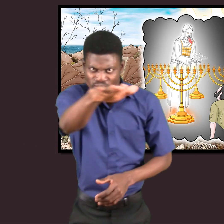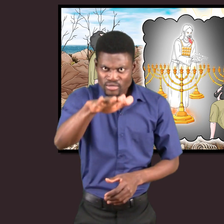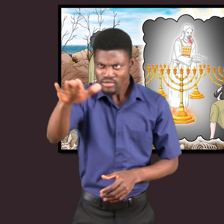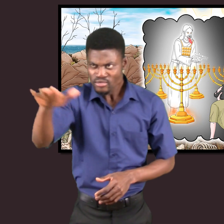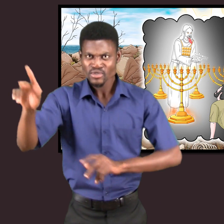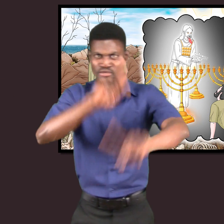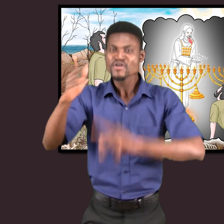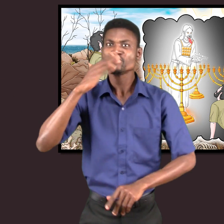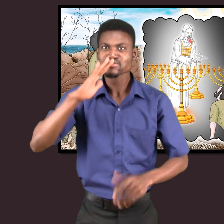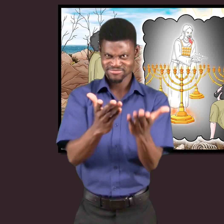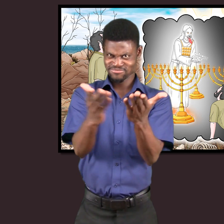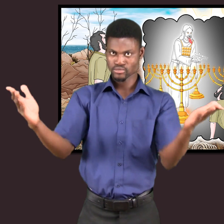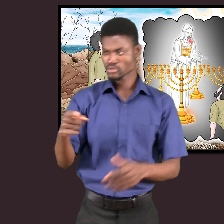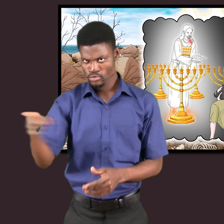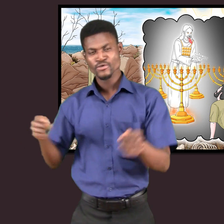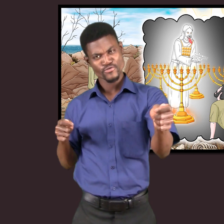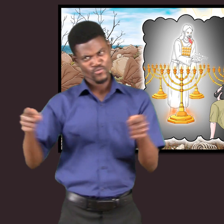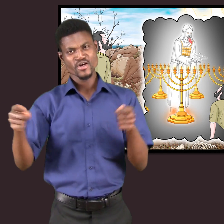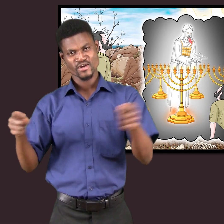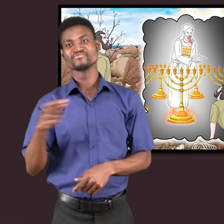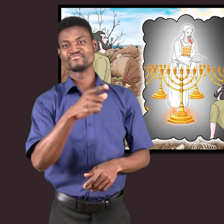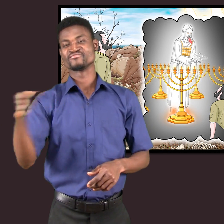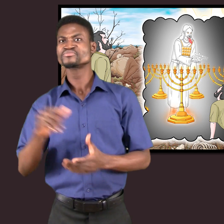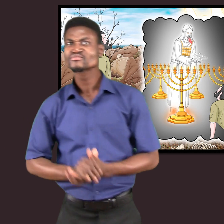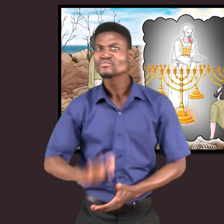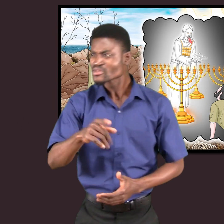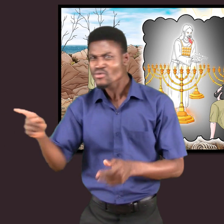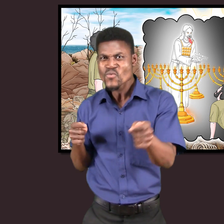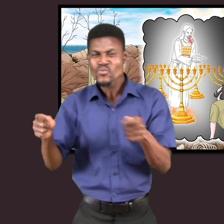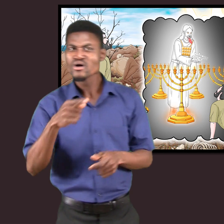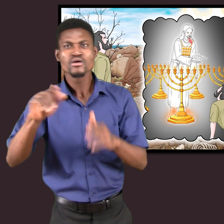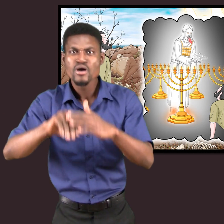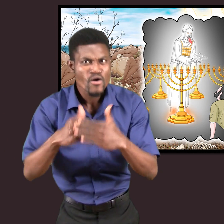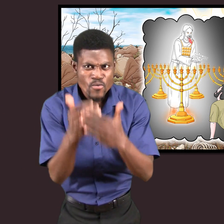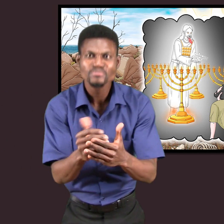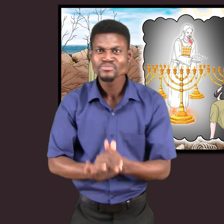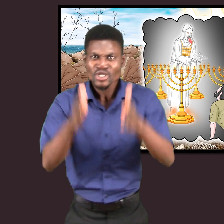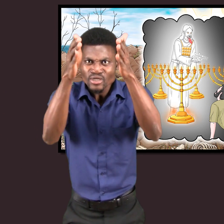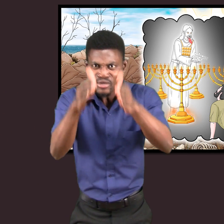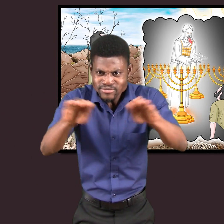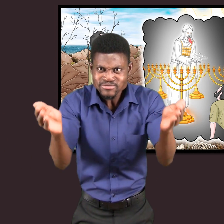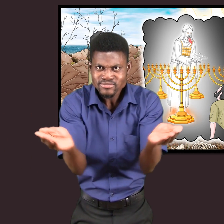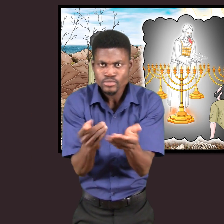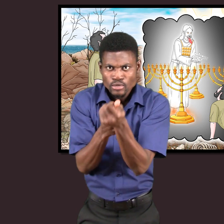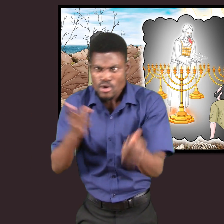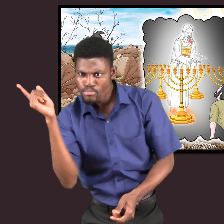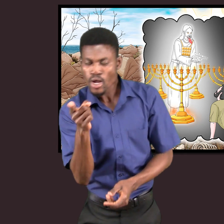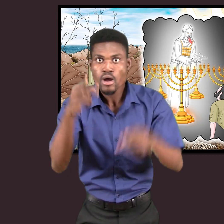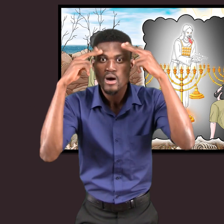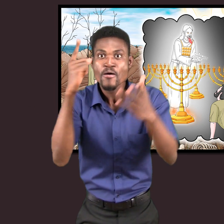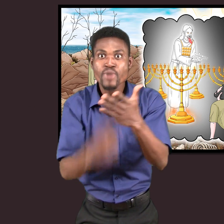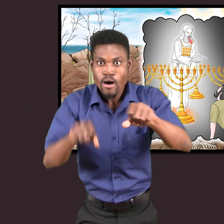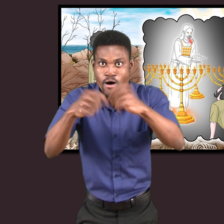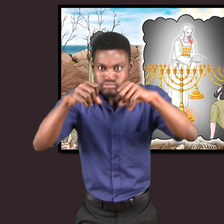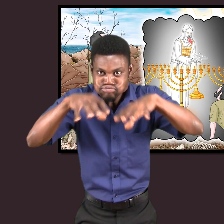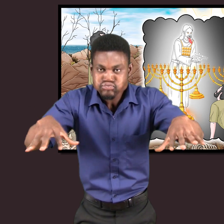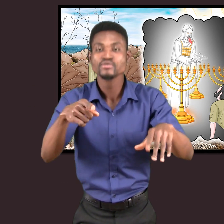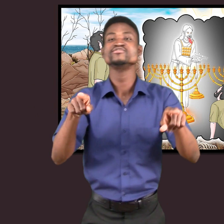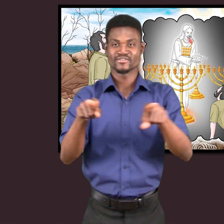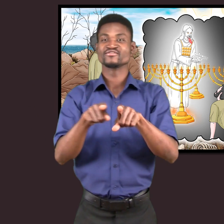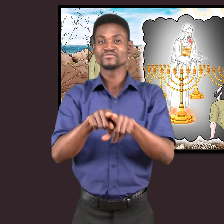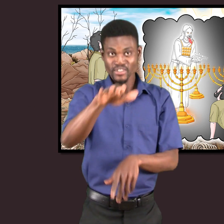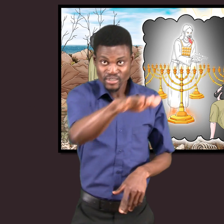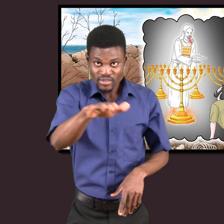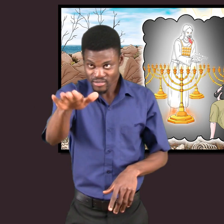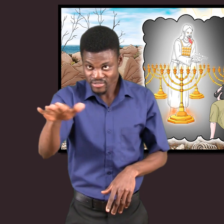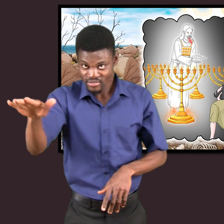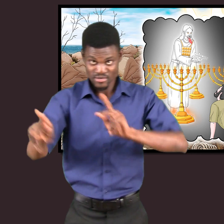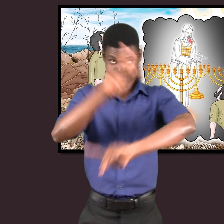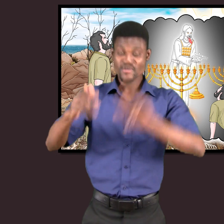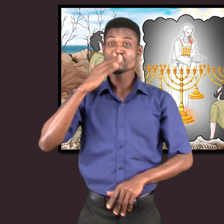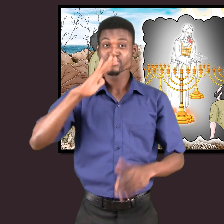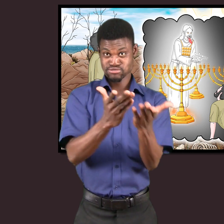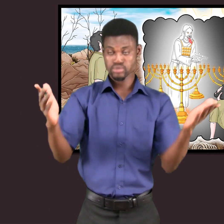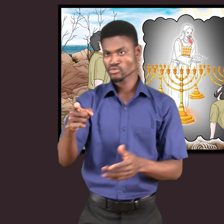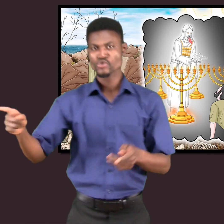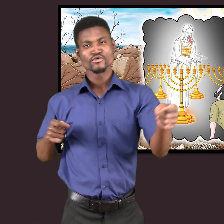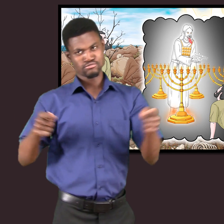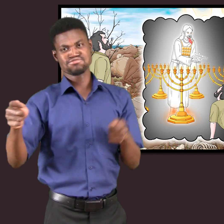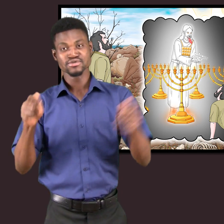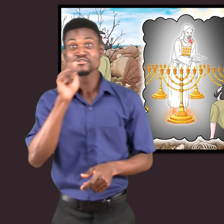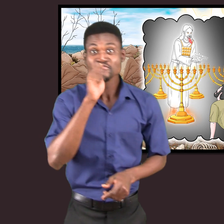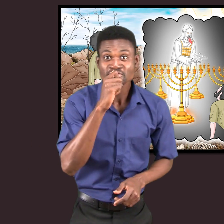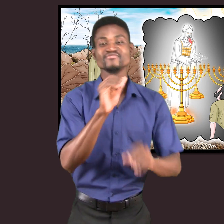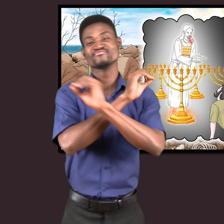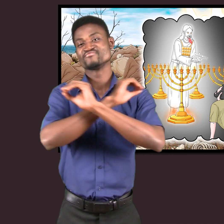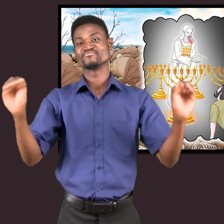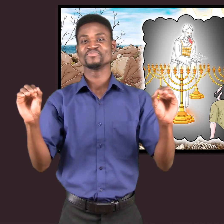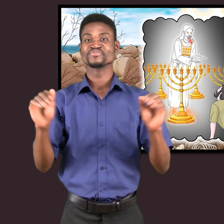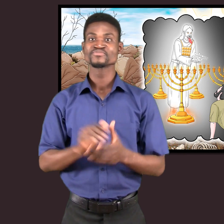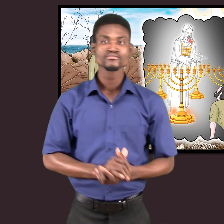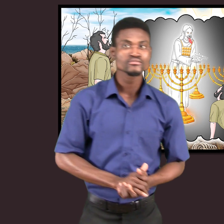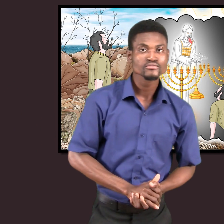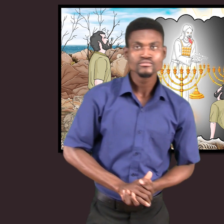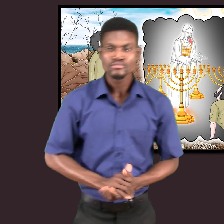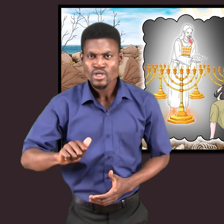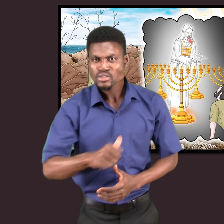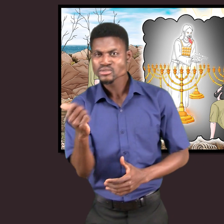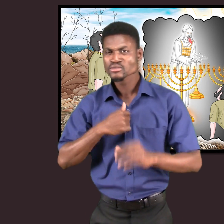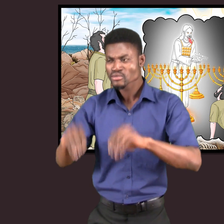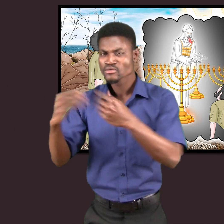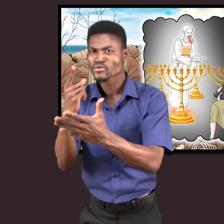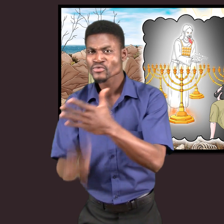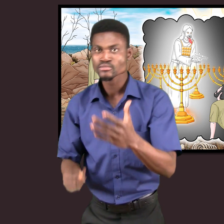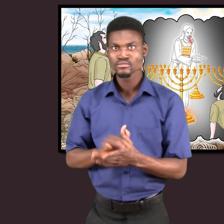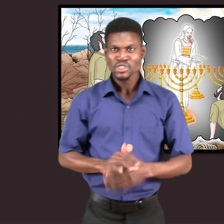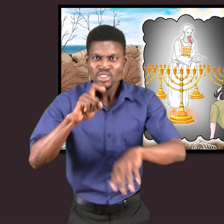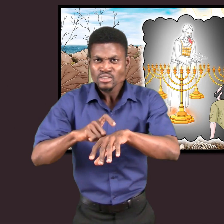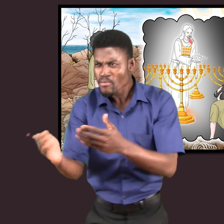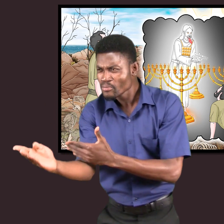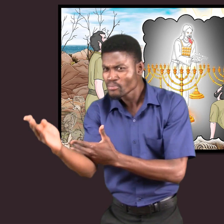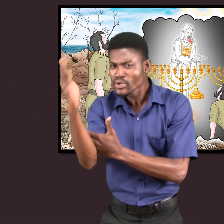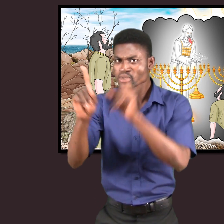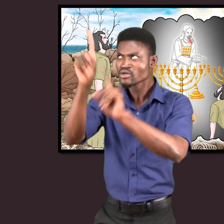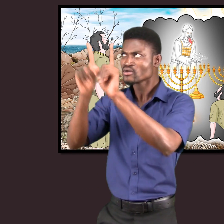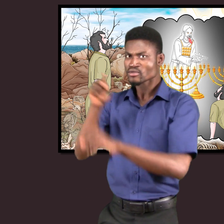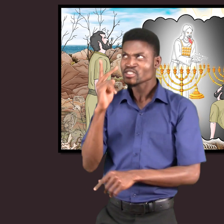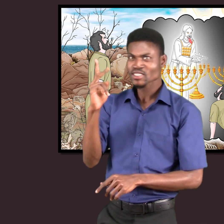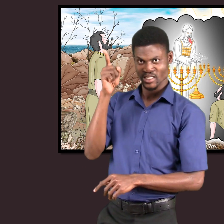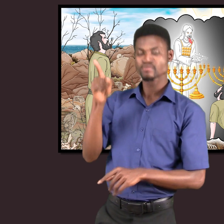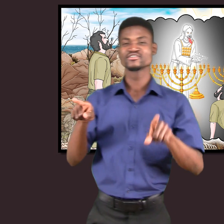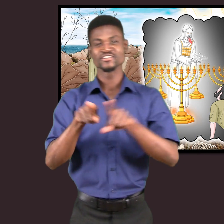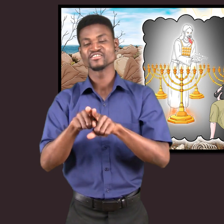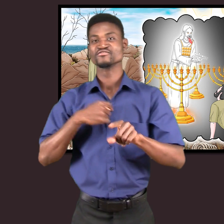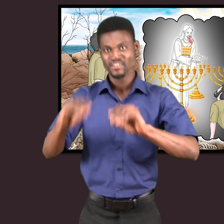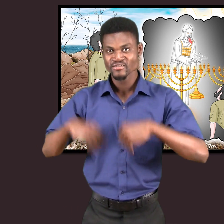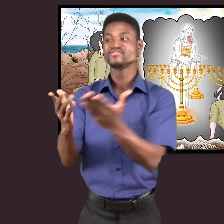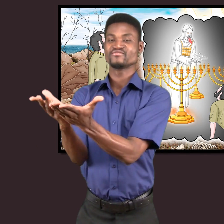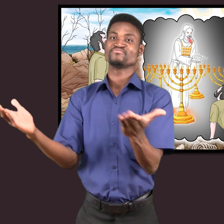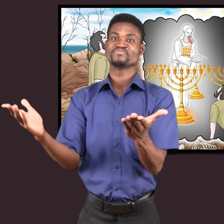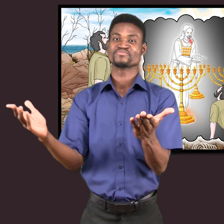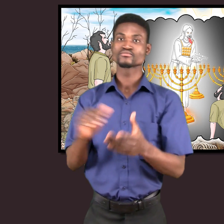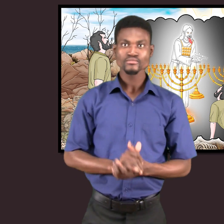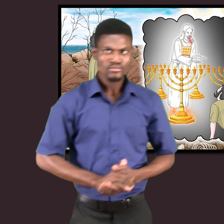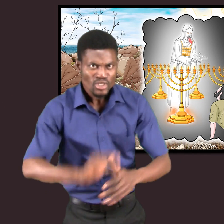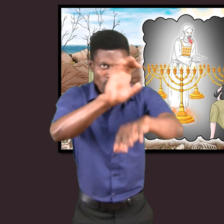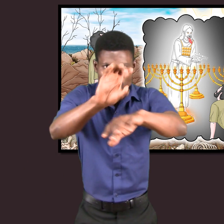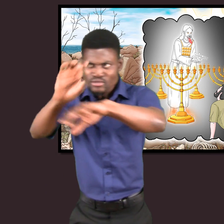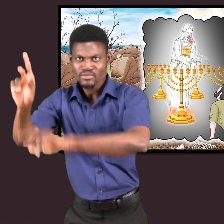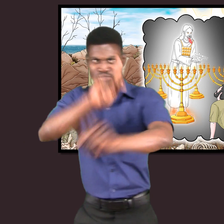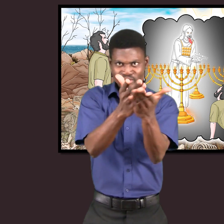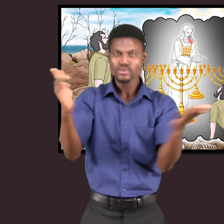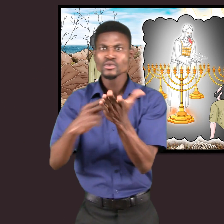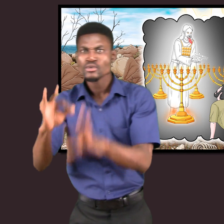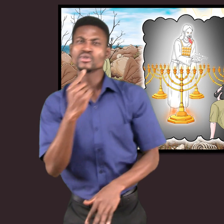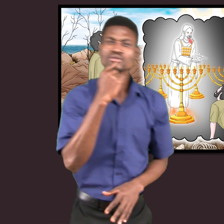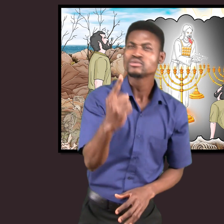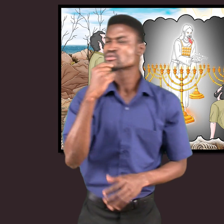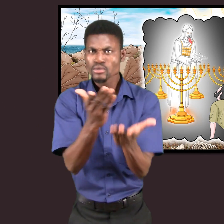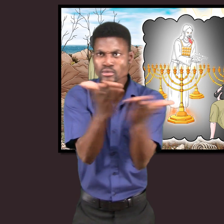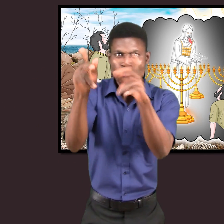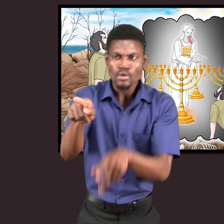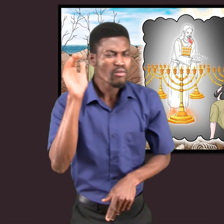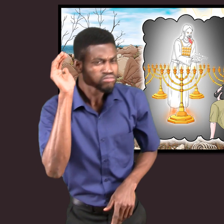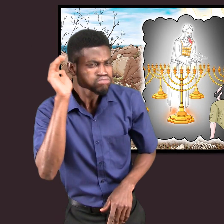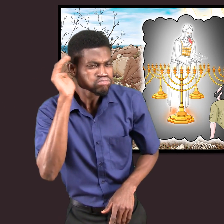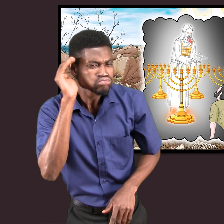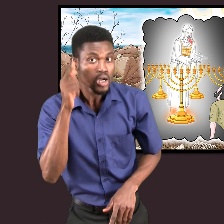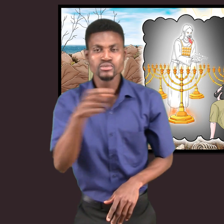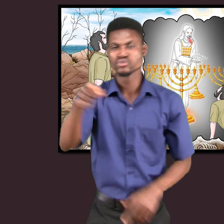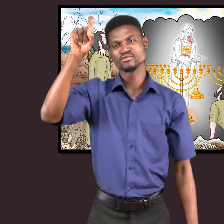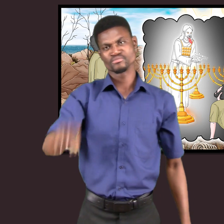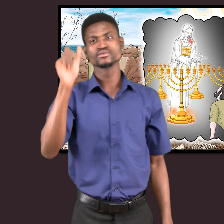He will rule them with an iron scepter and shatter them like pottery —just as I have received authority from My Father. And I will give him the morning star.